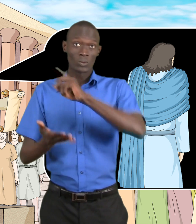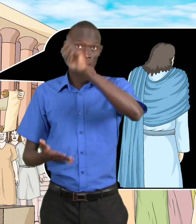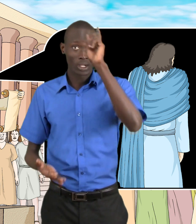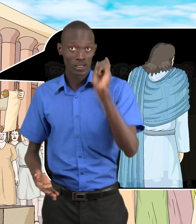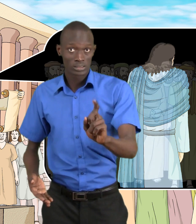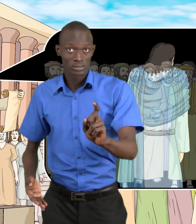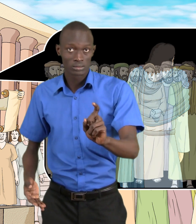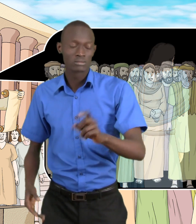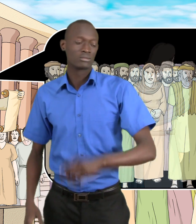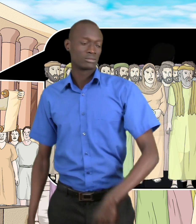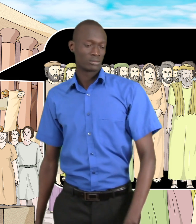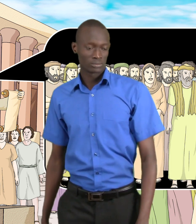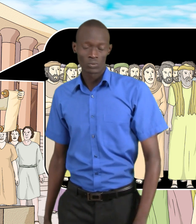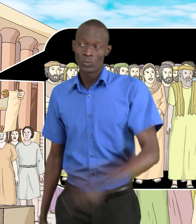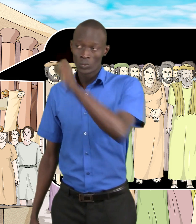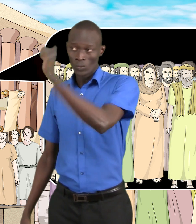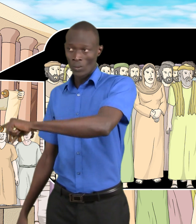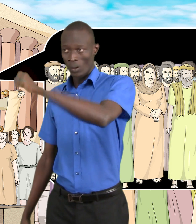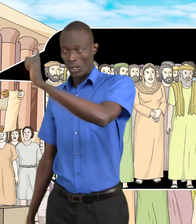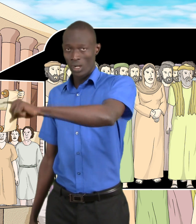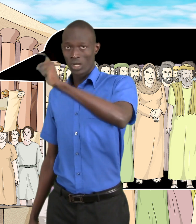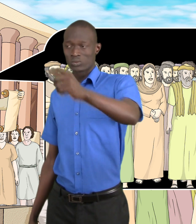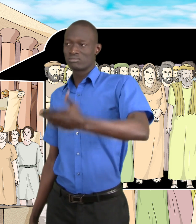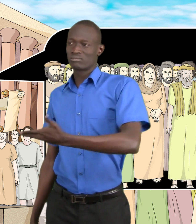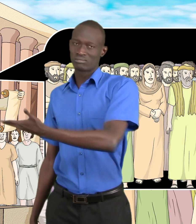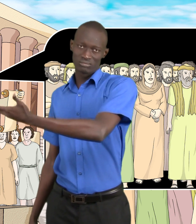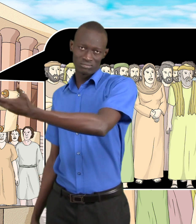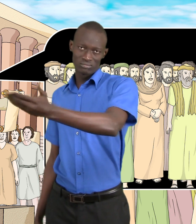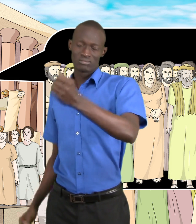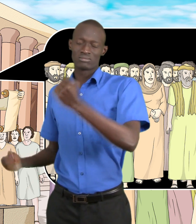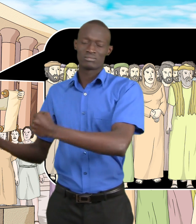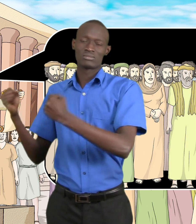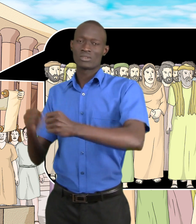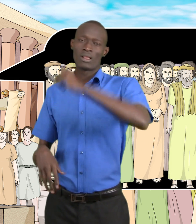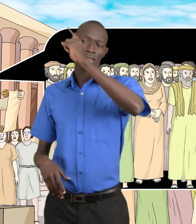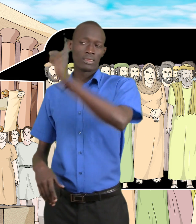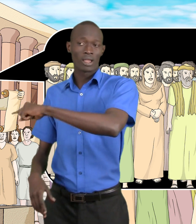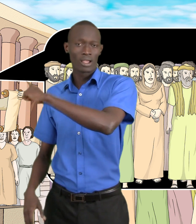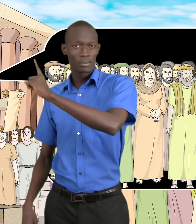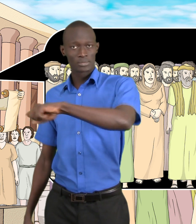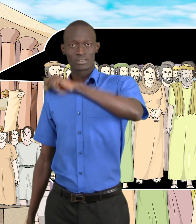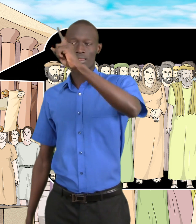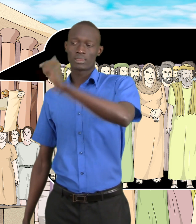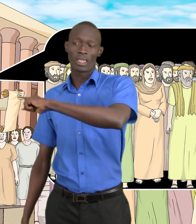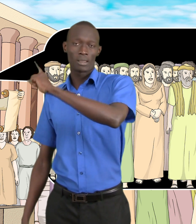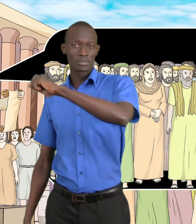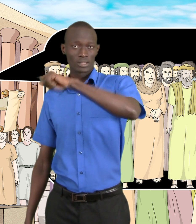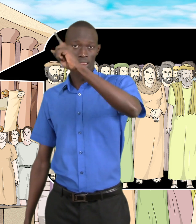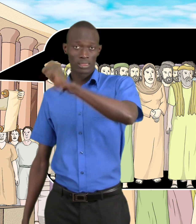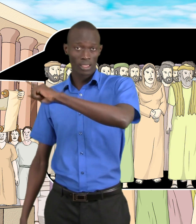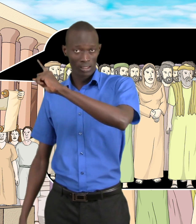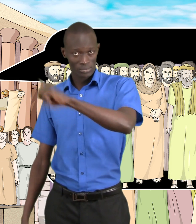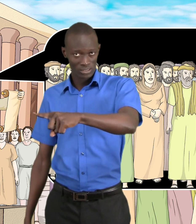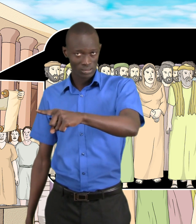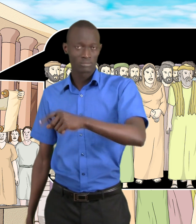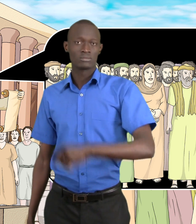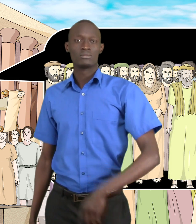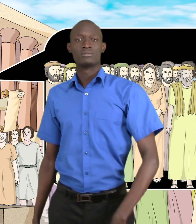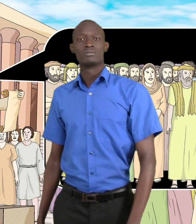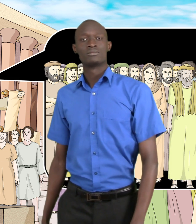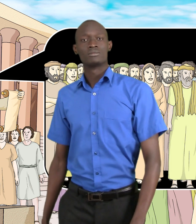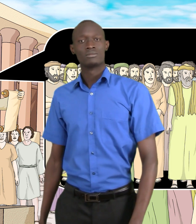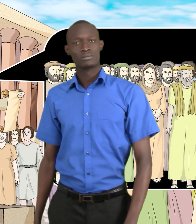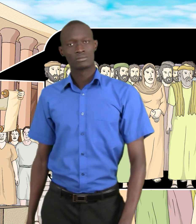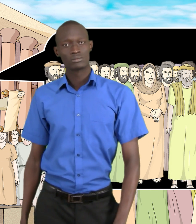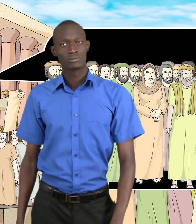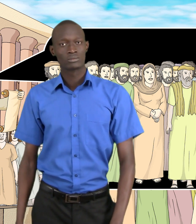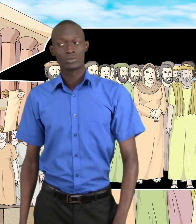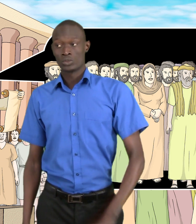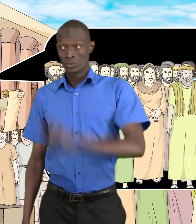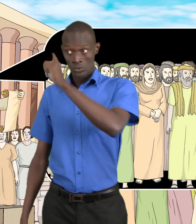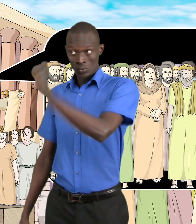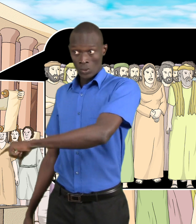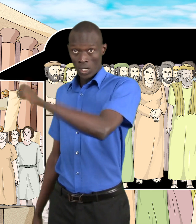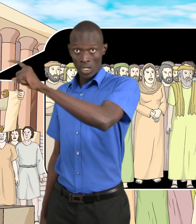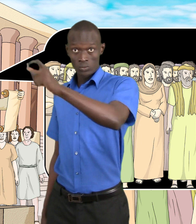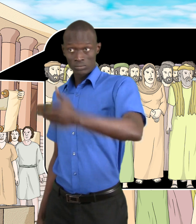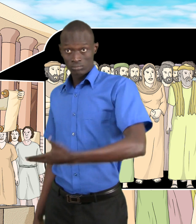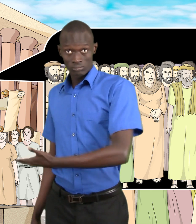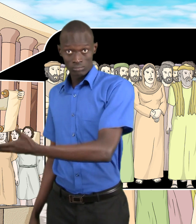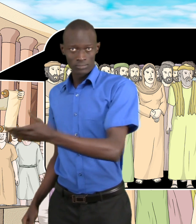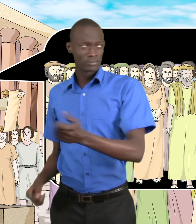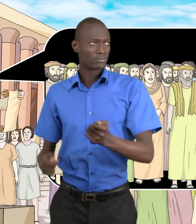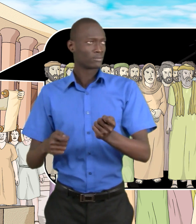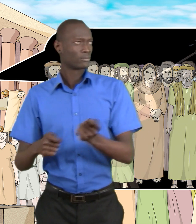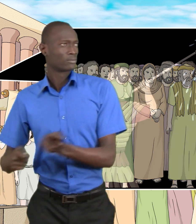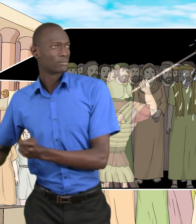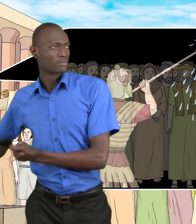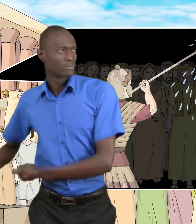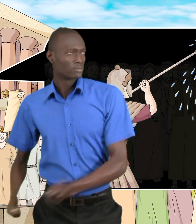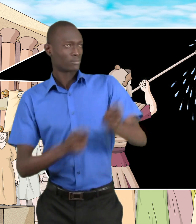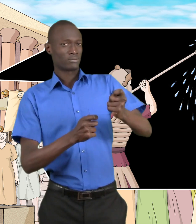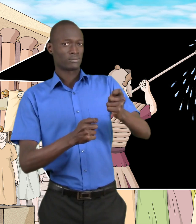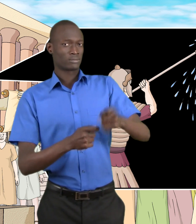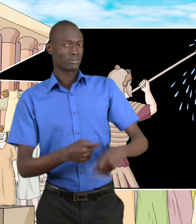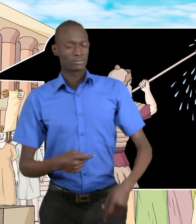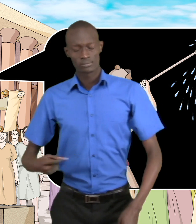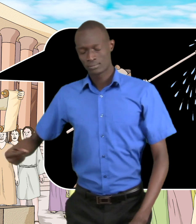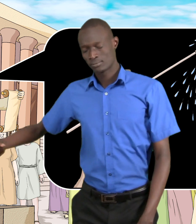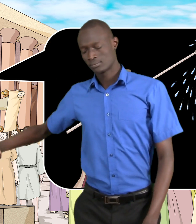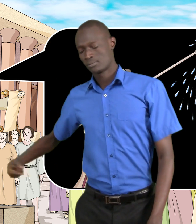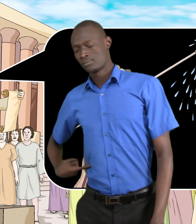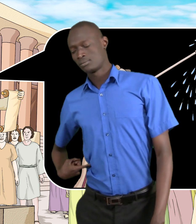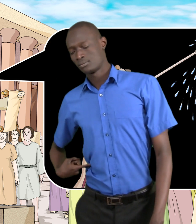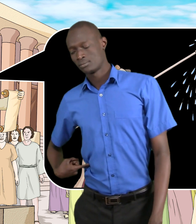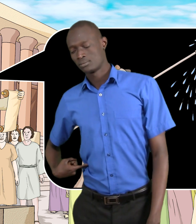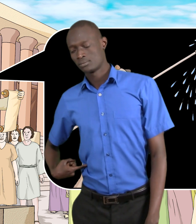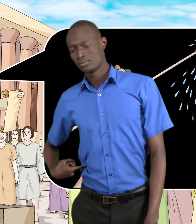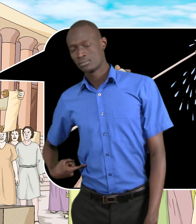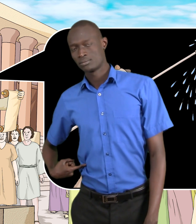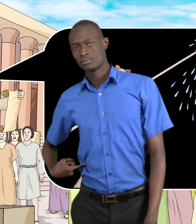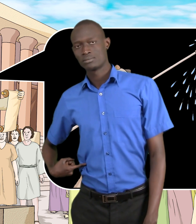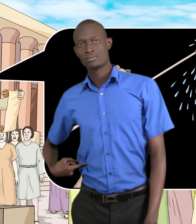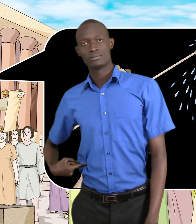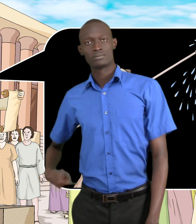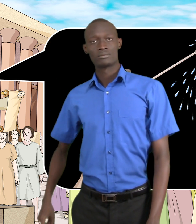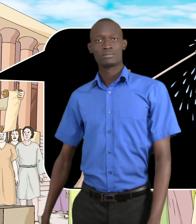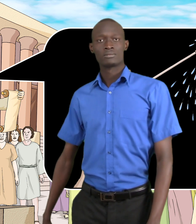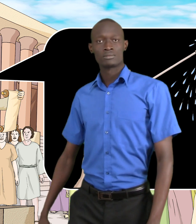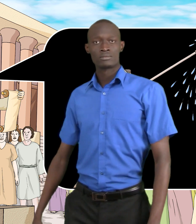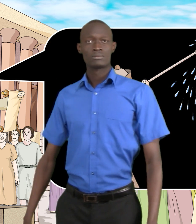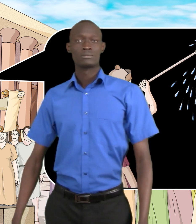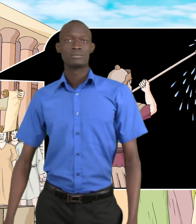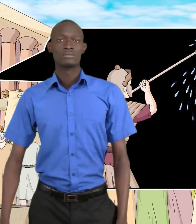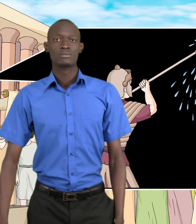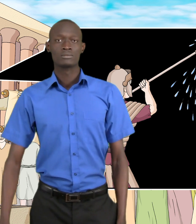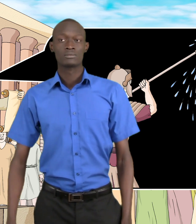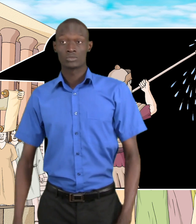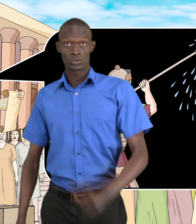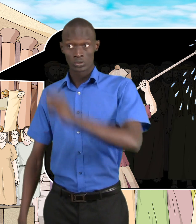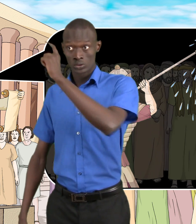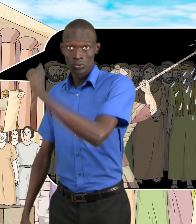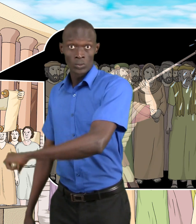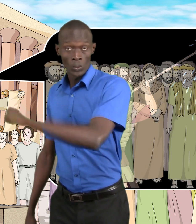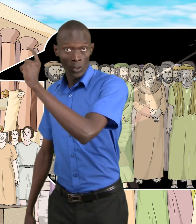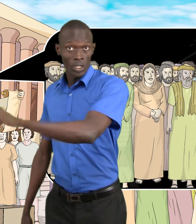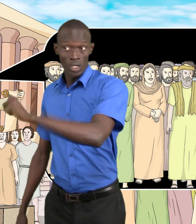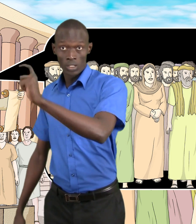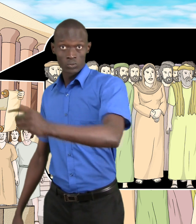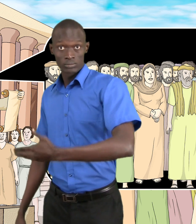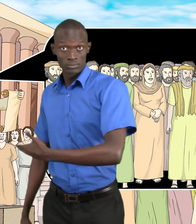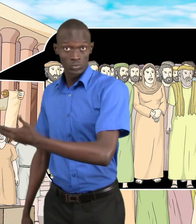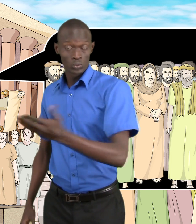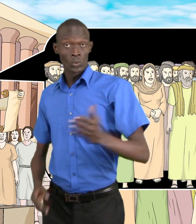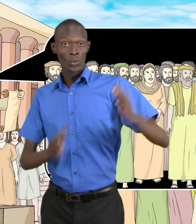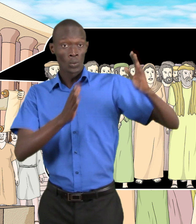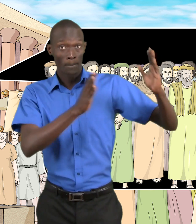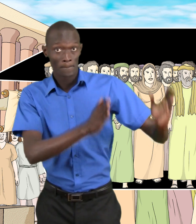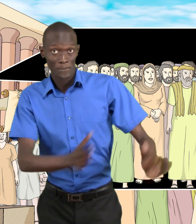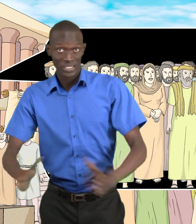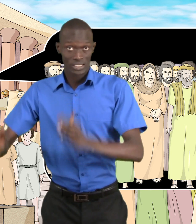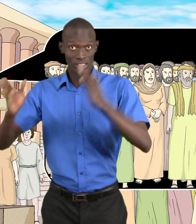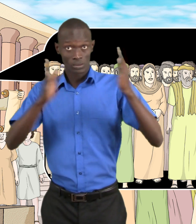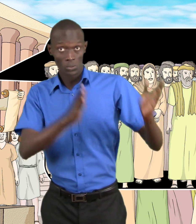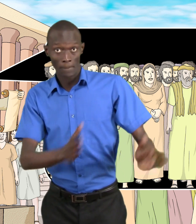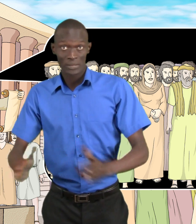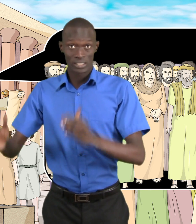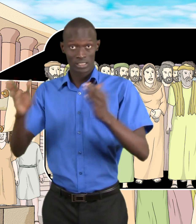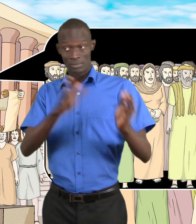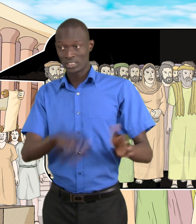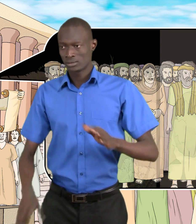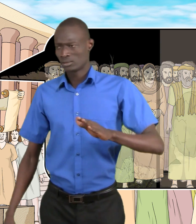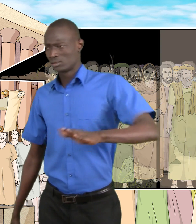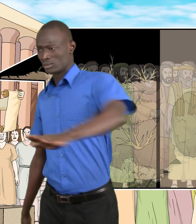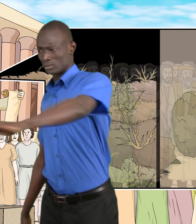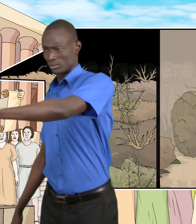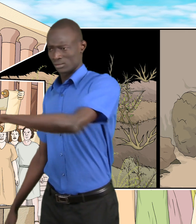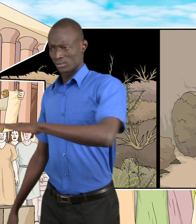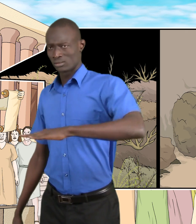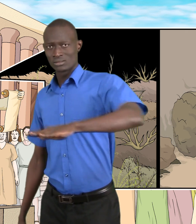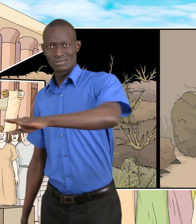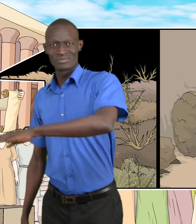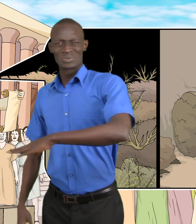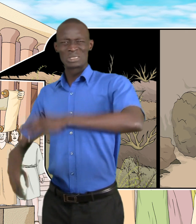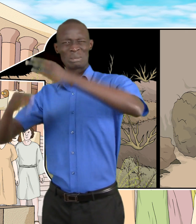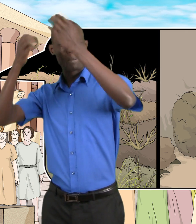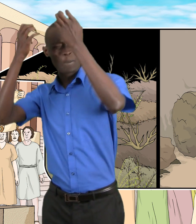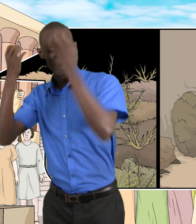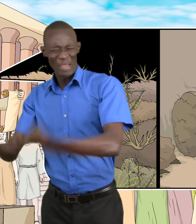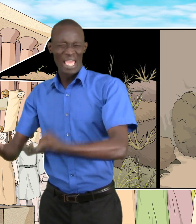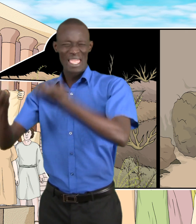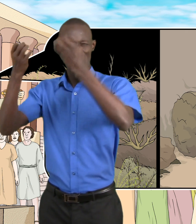He was stricken for the transgression of My people.